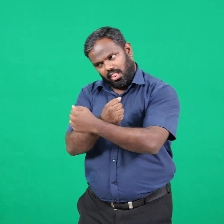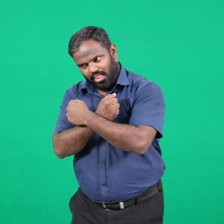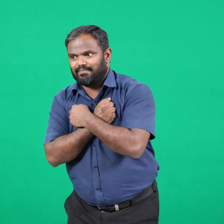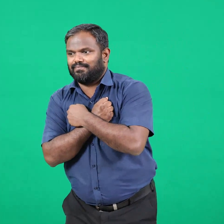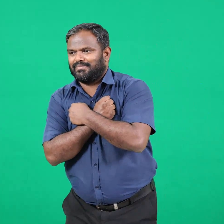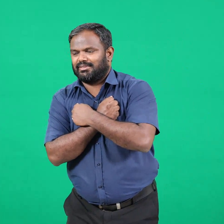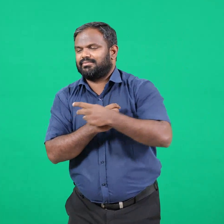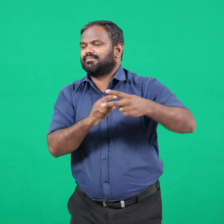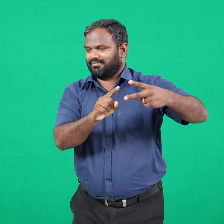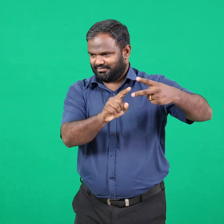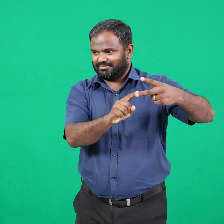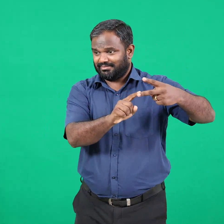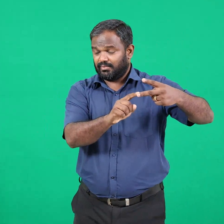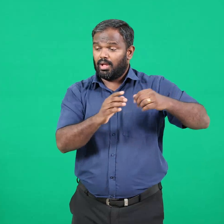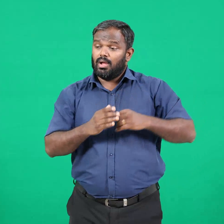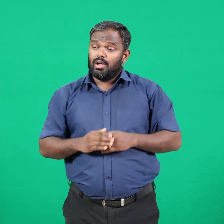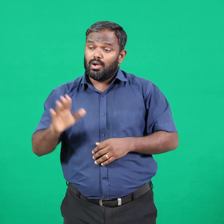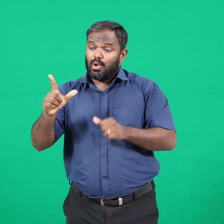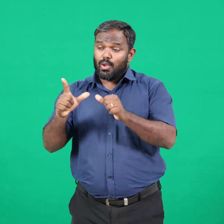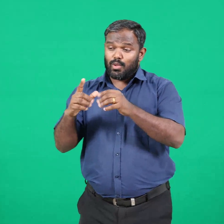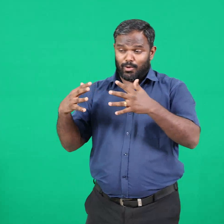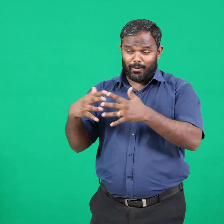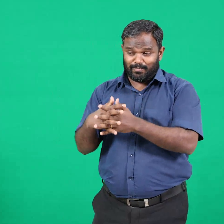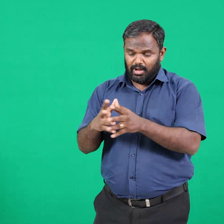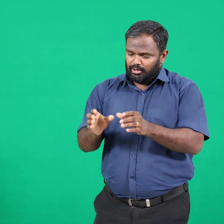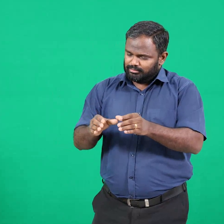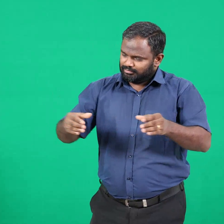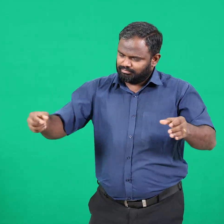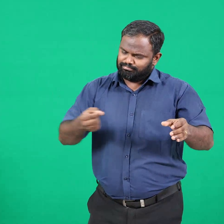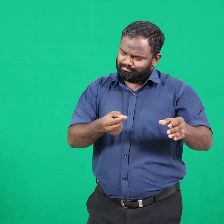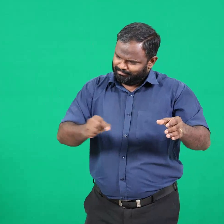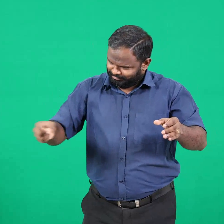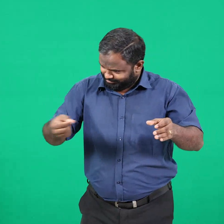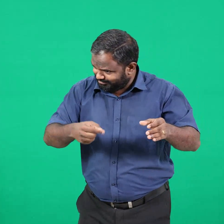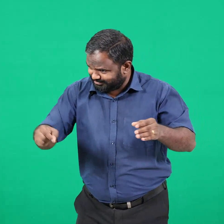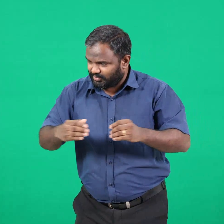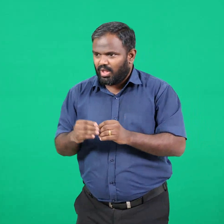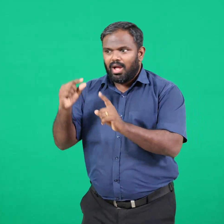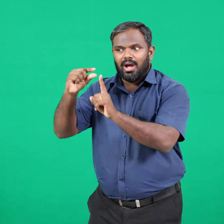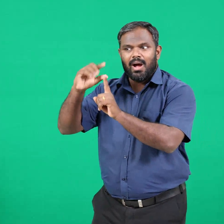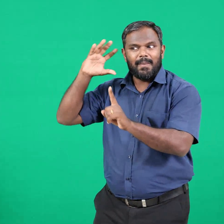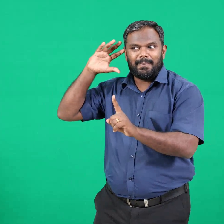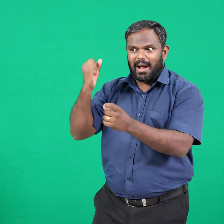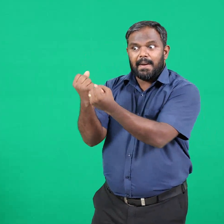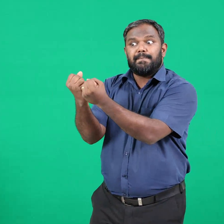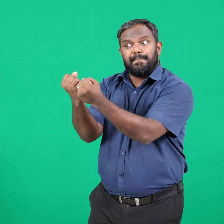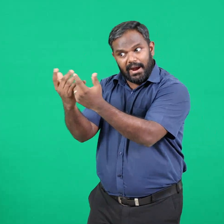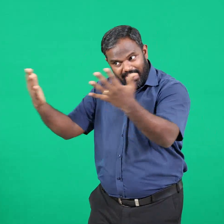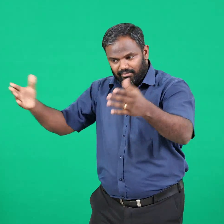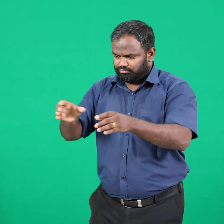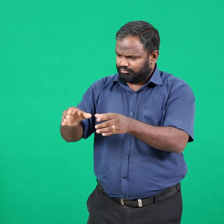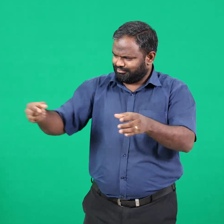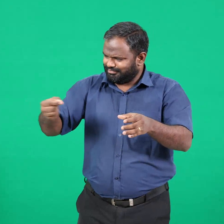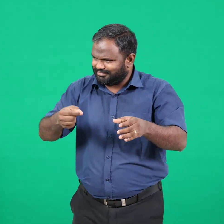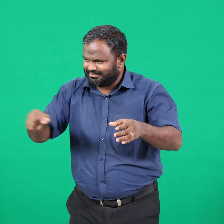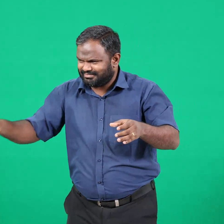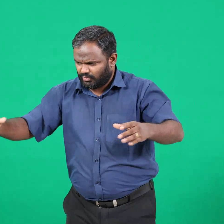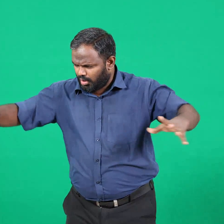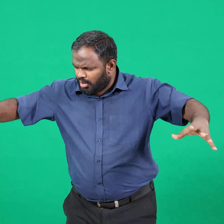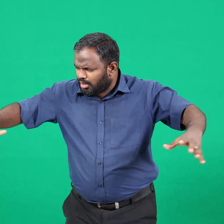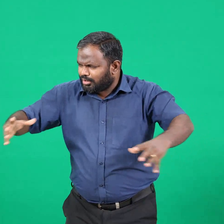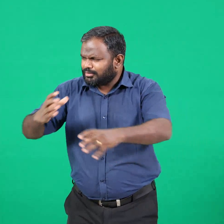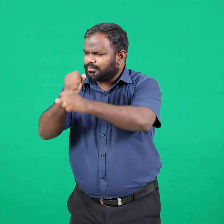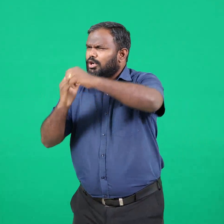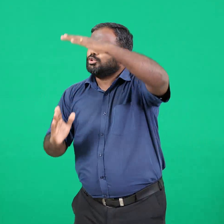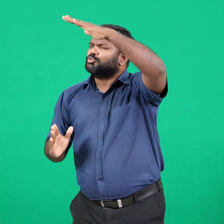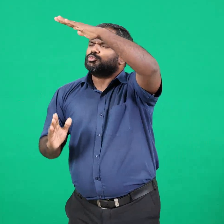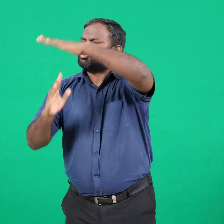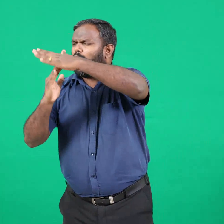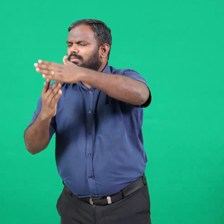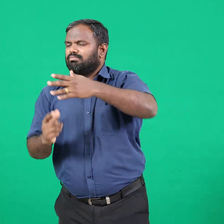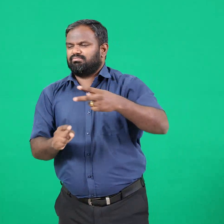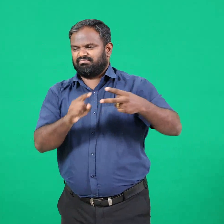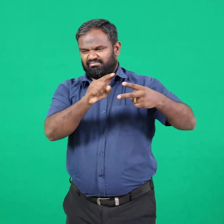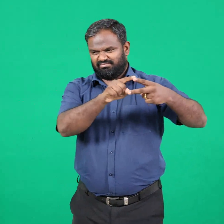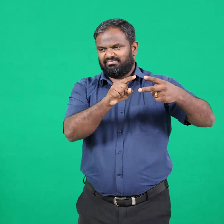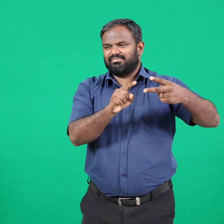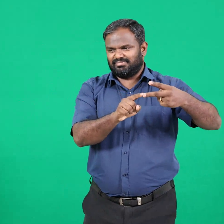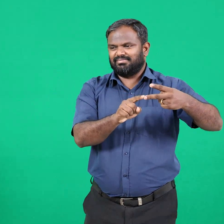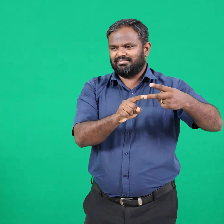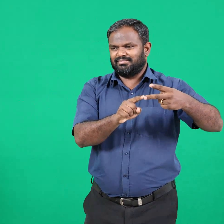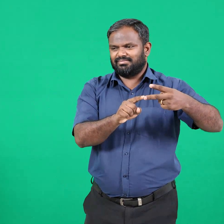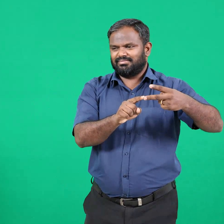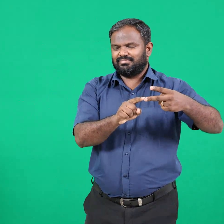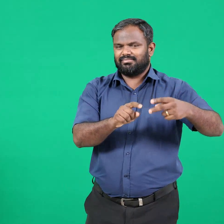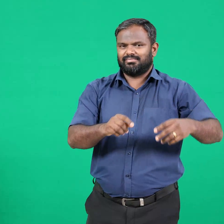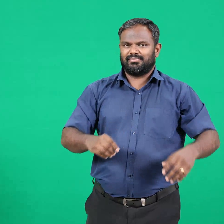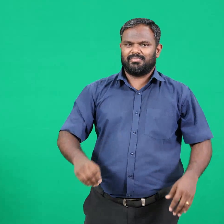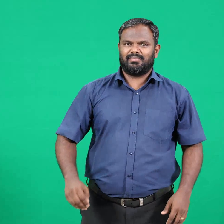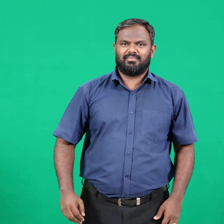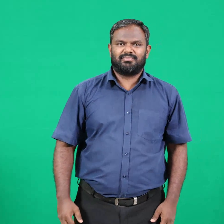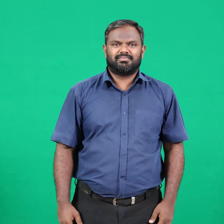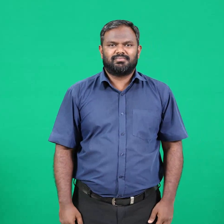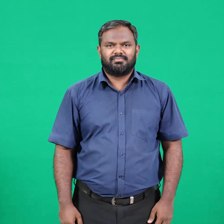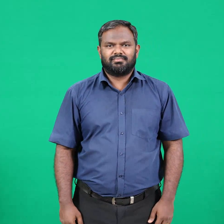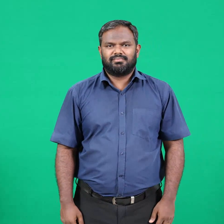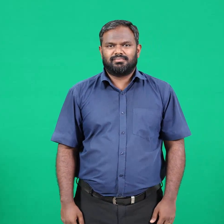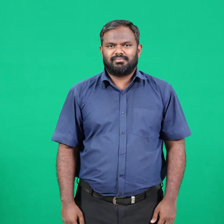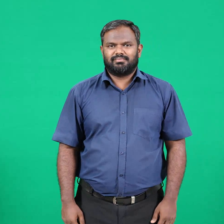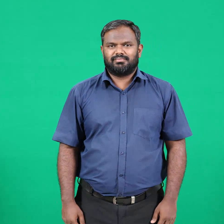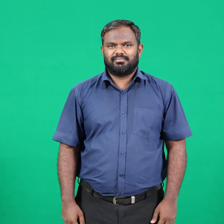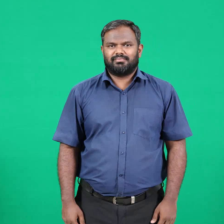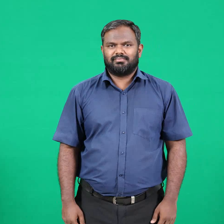All the Law and the Prophets hang on these two commandments."